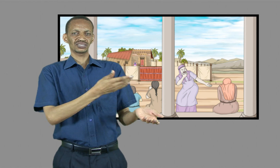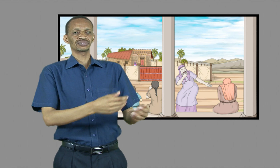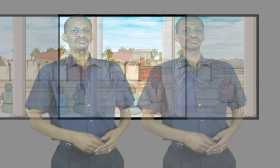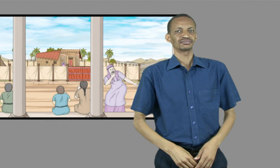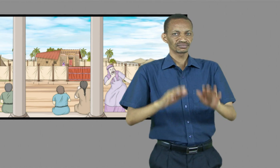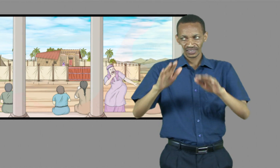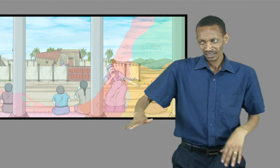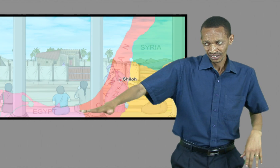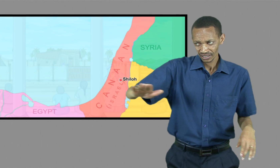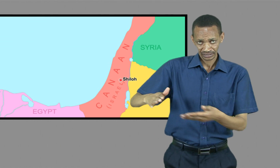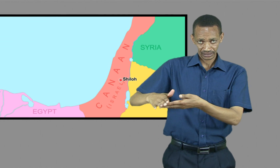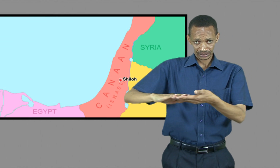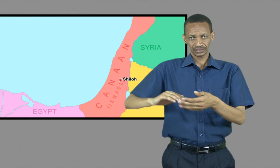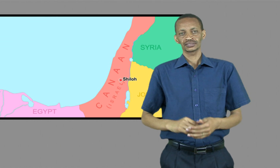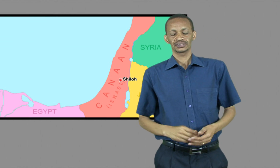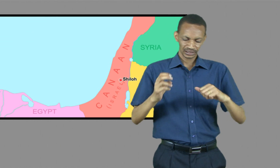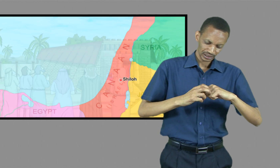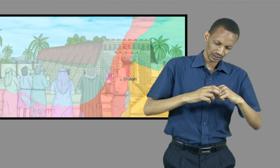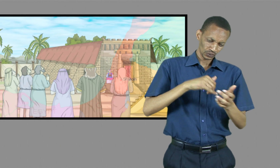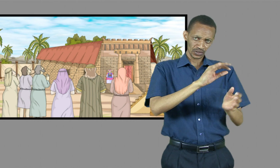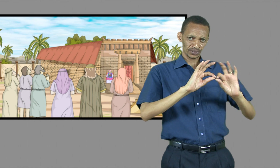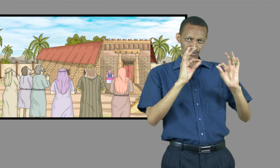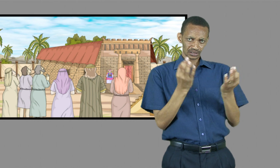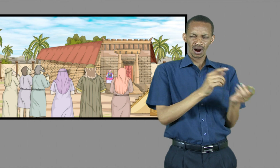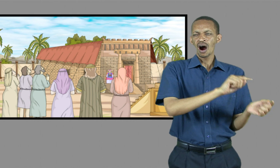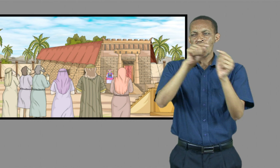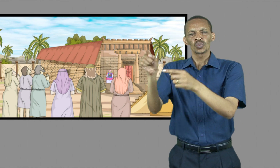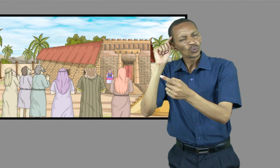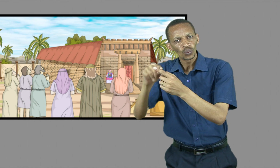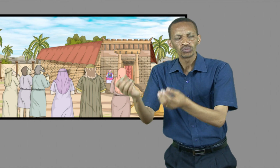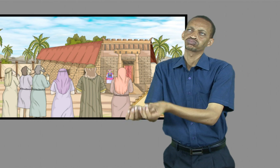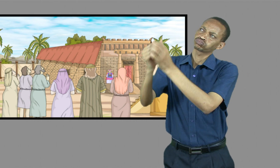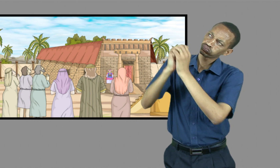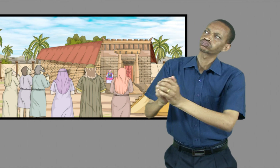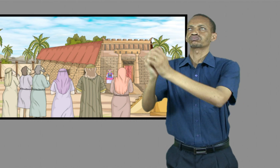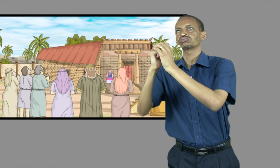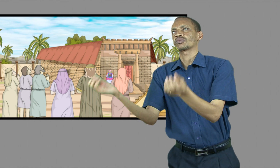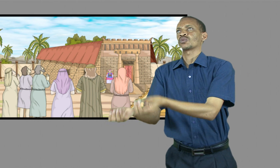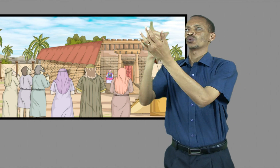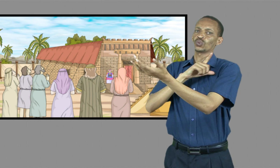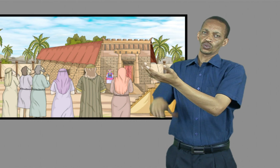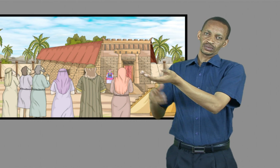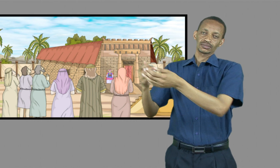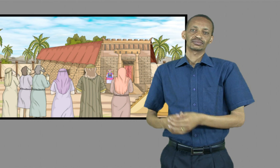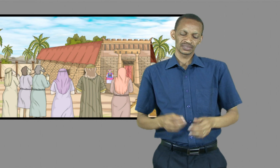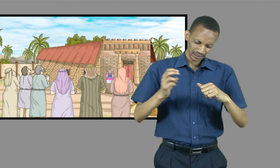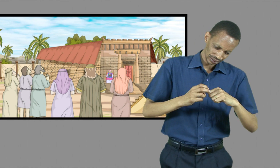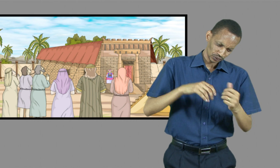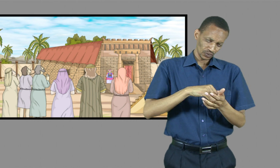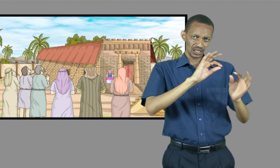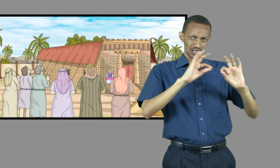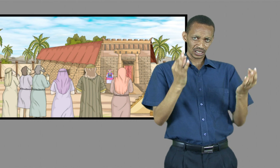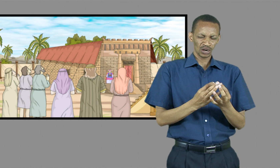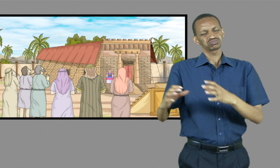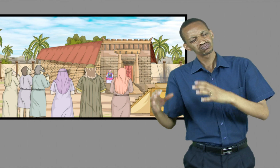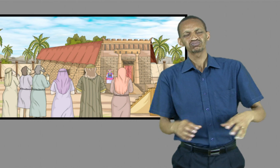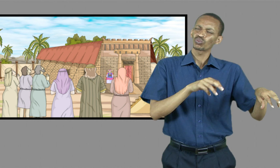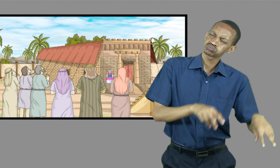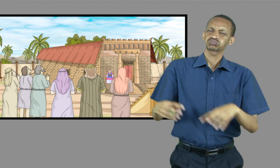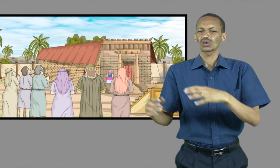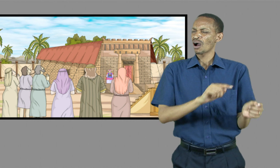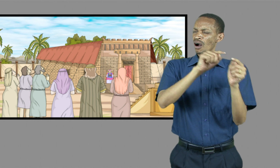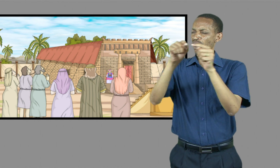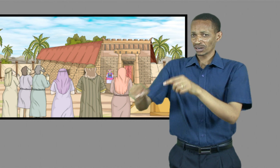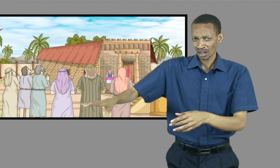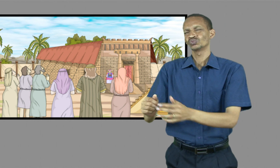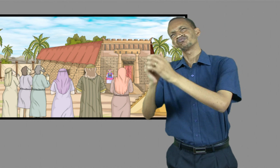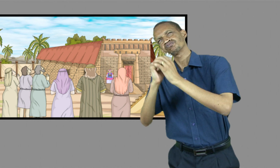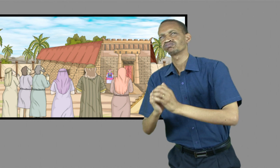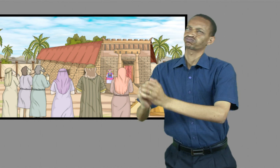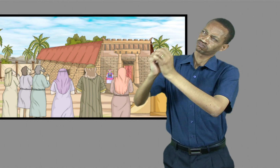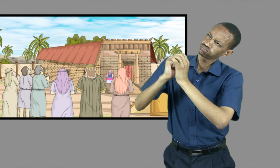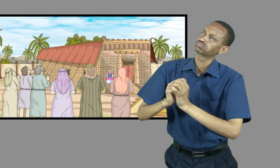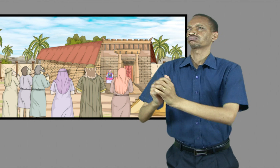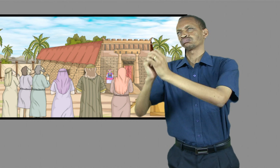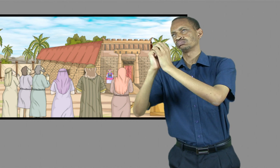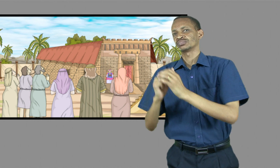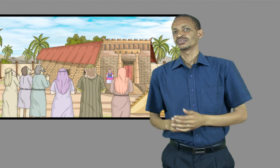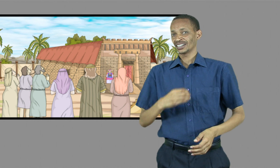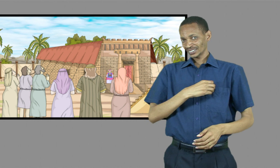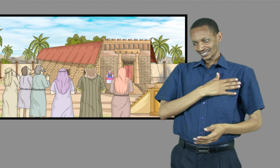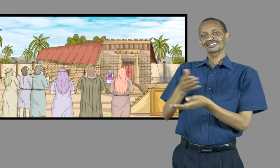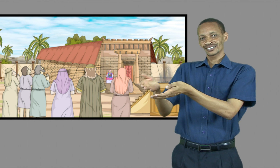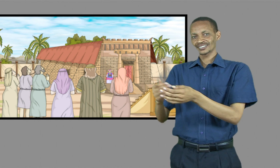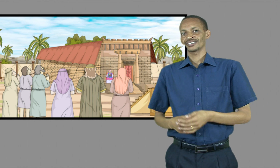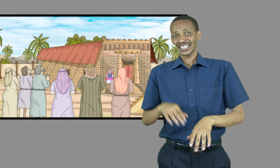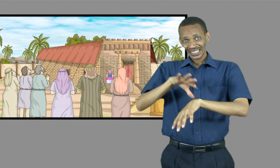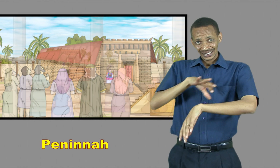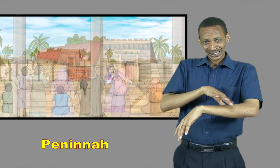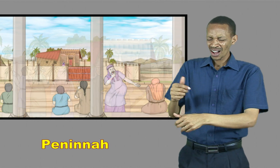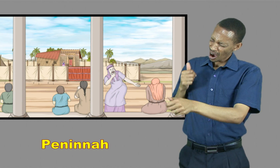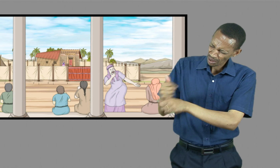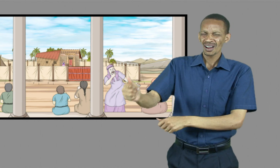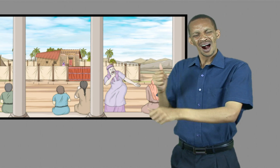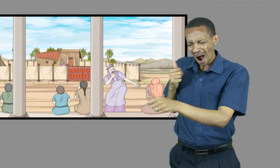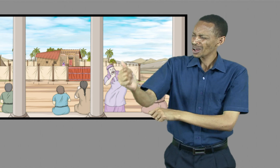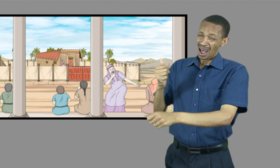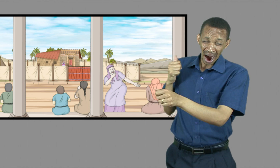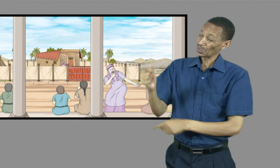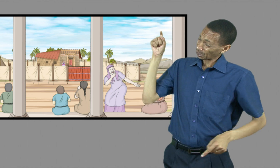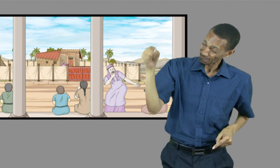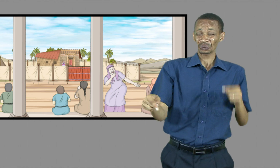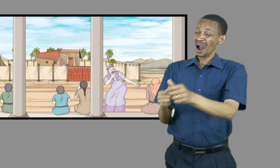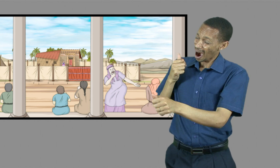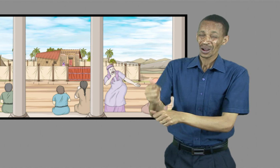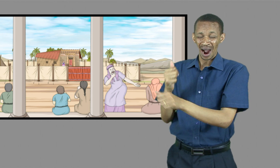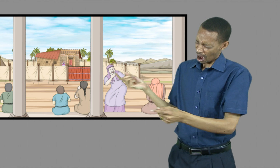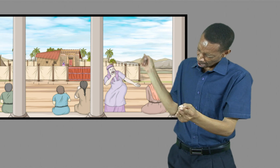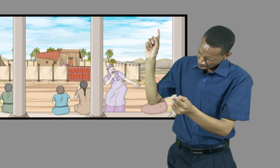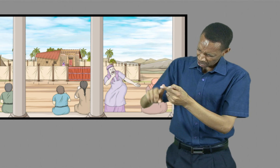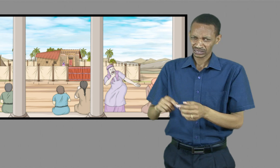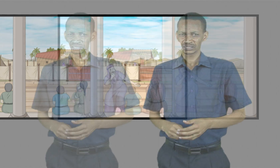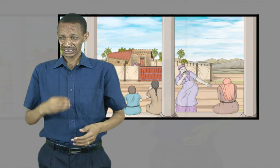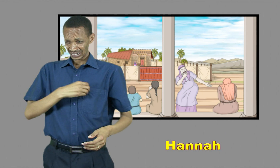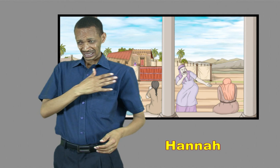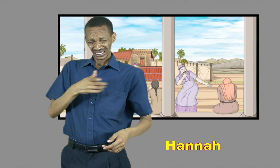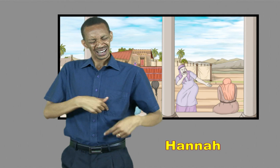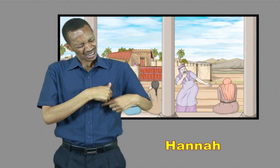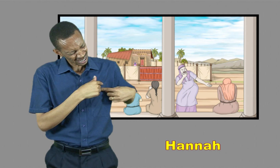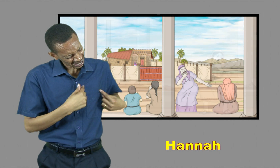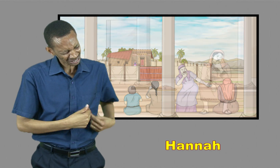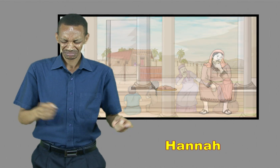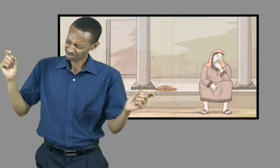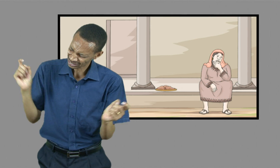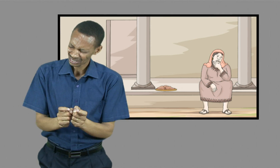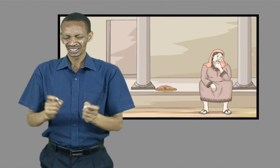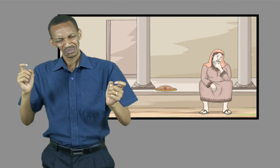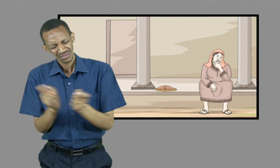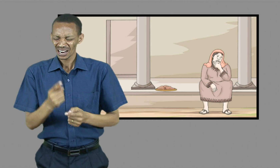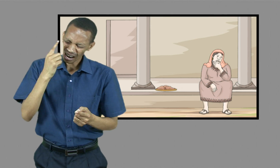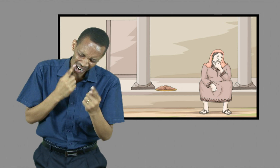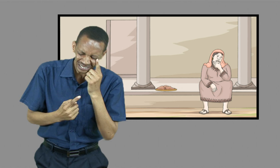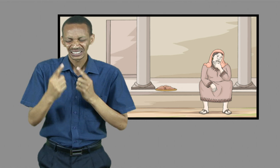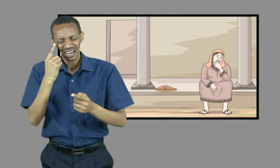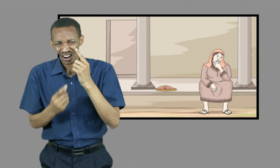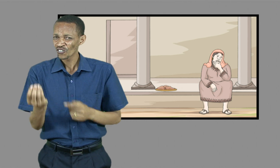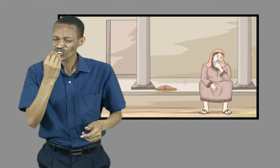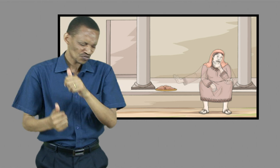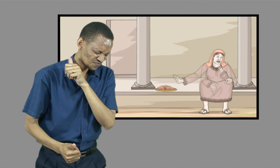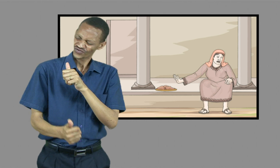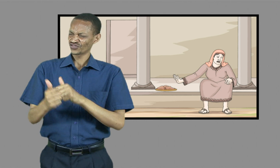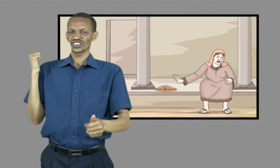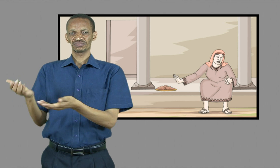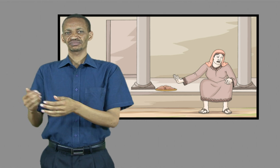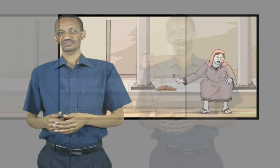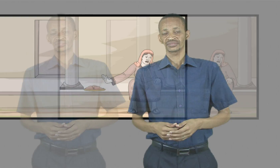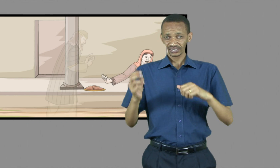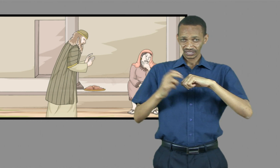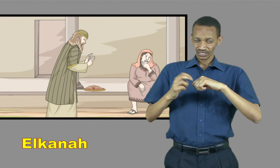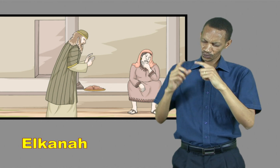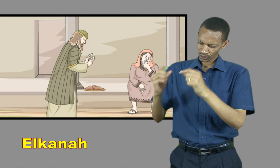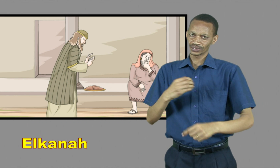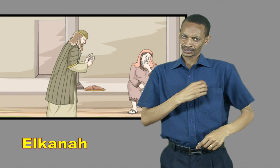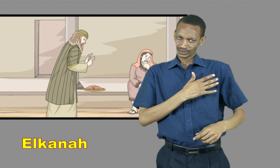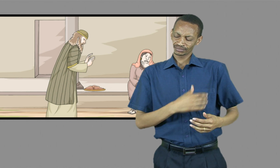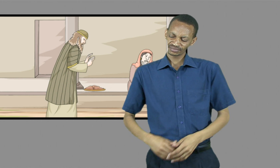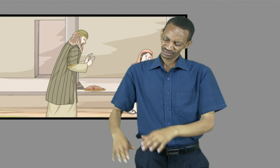Whenever Hannah went up to the house of the LORD, her rival taunted her until she wept and would not eat.